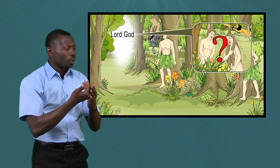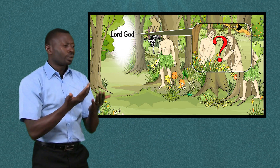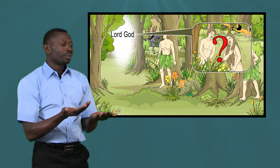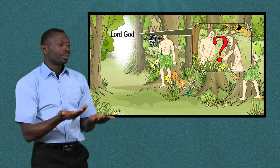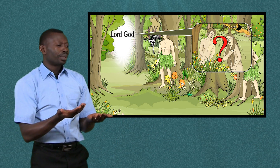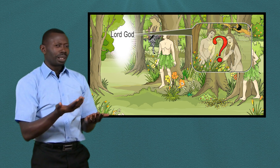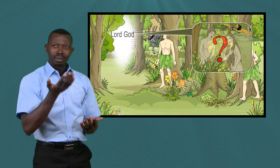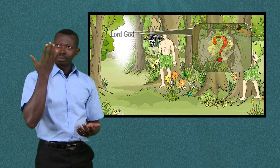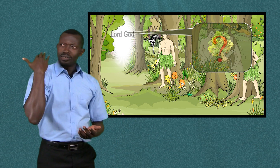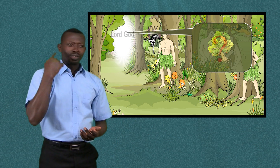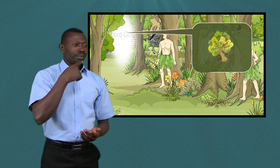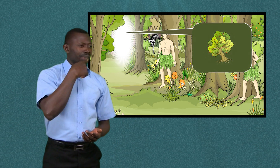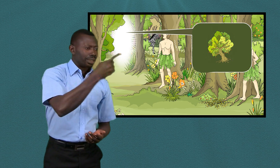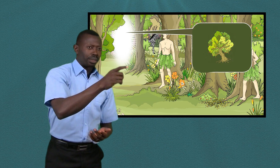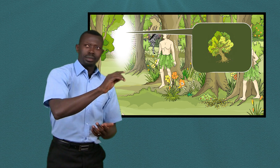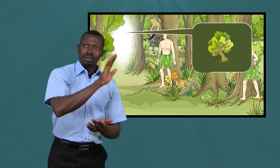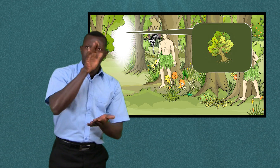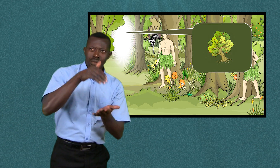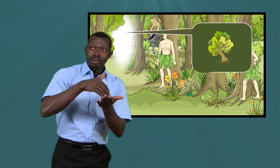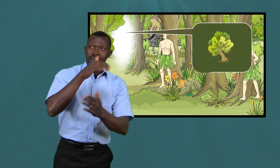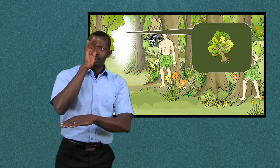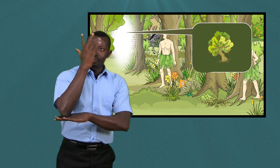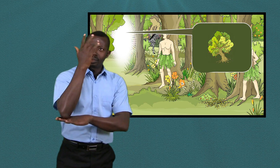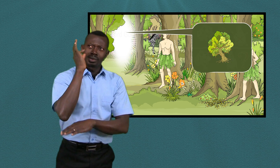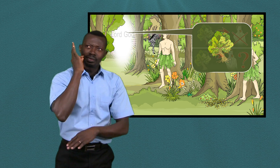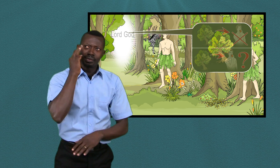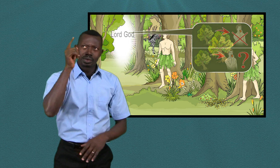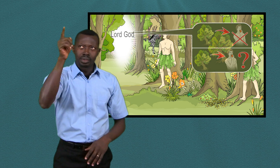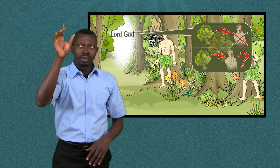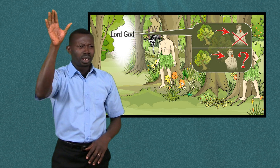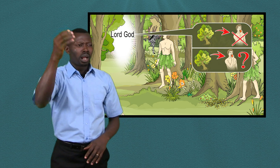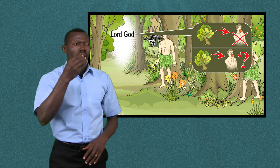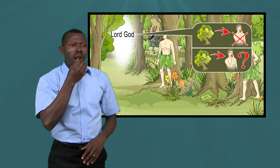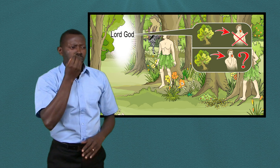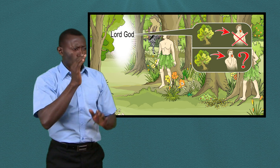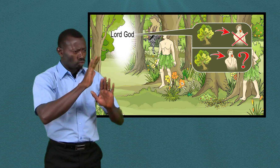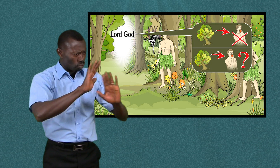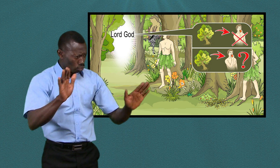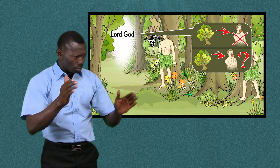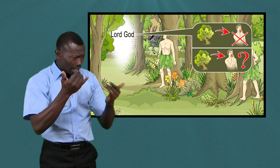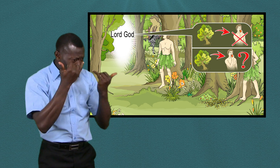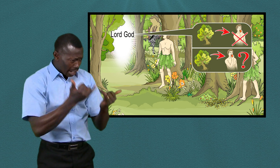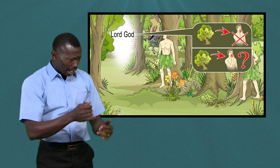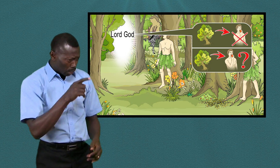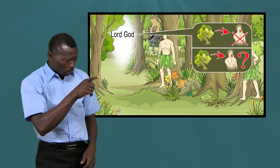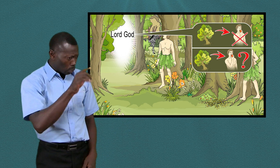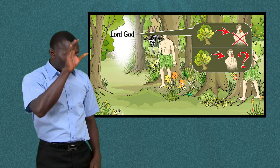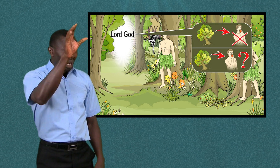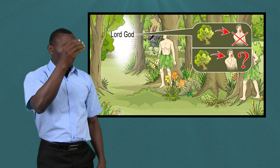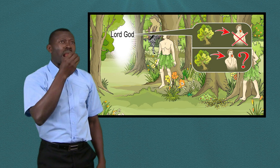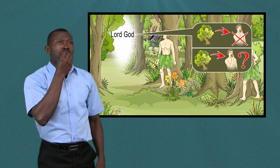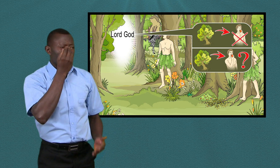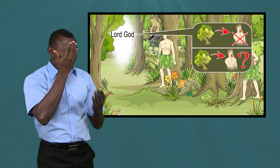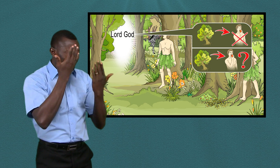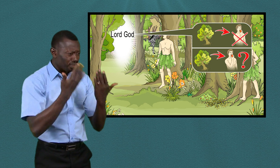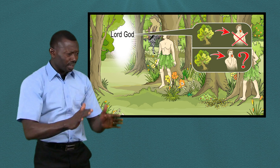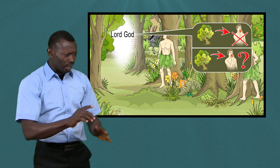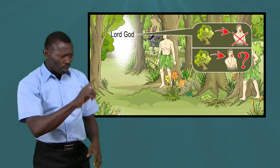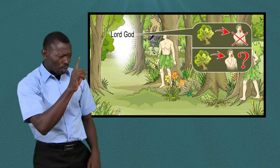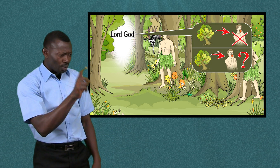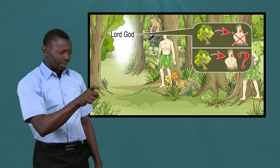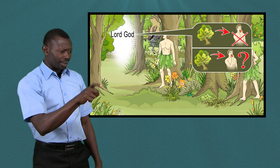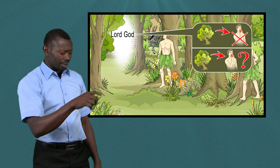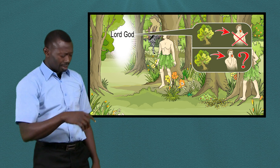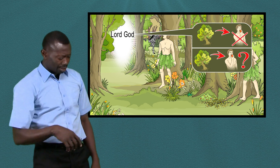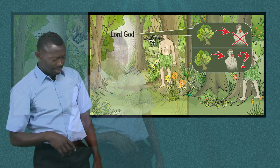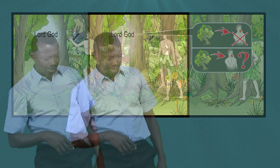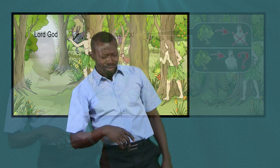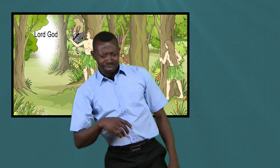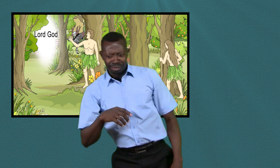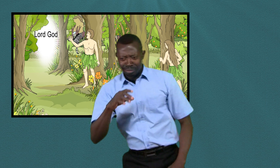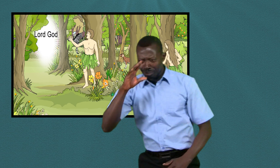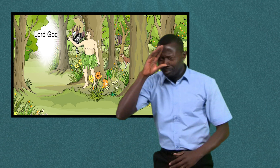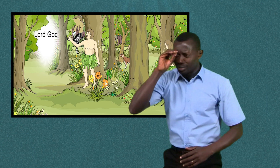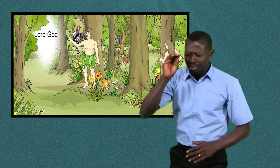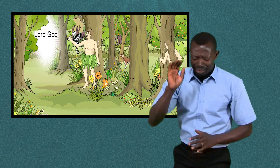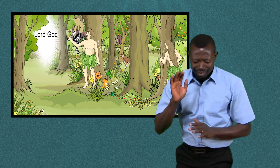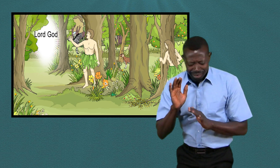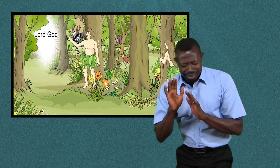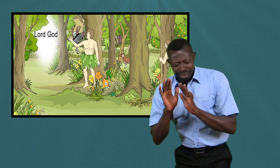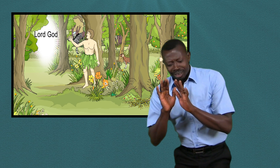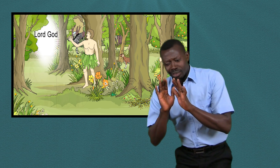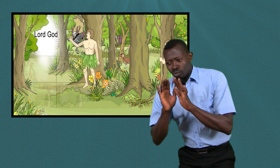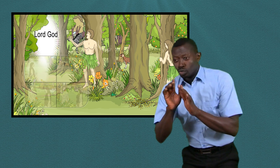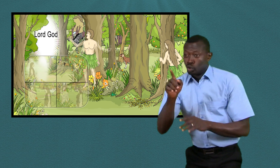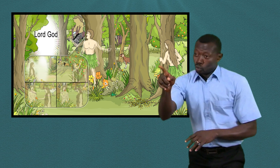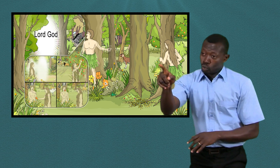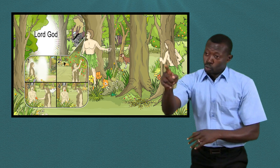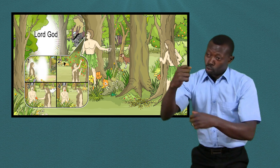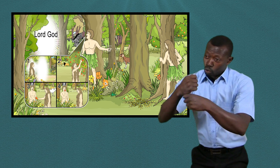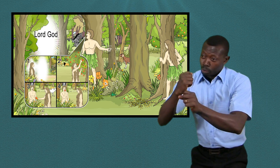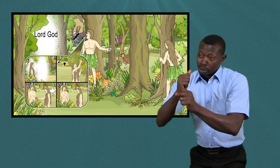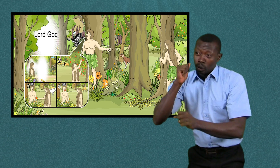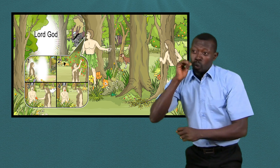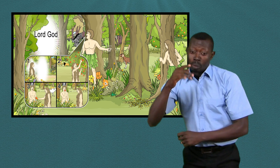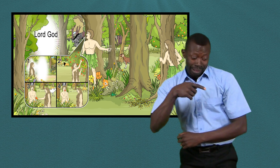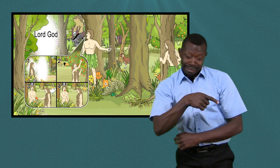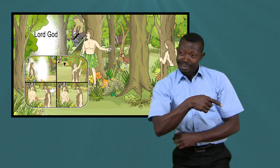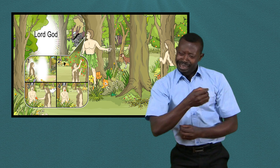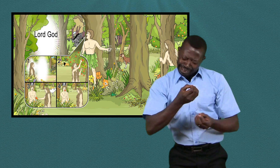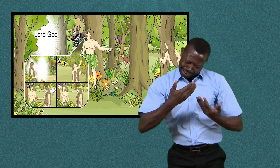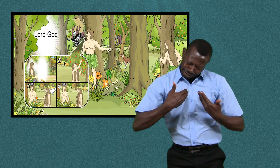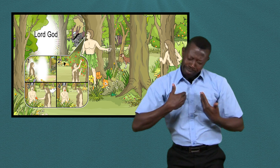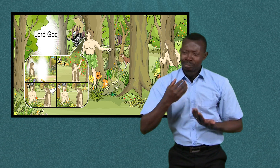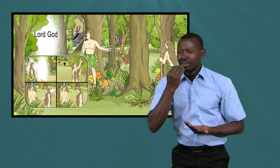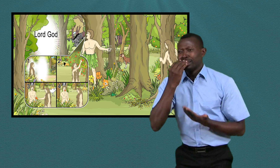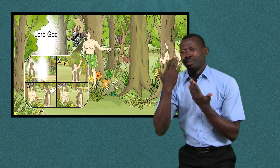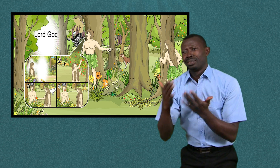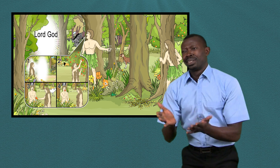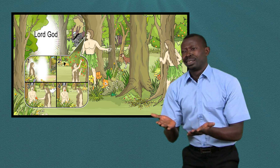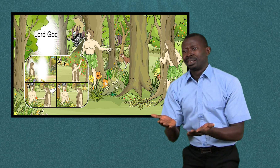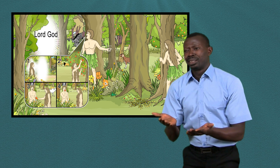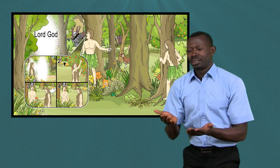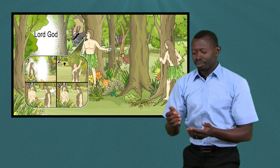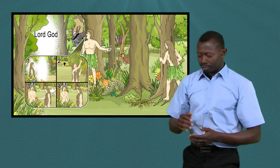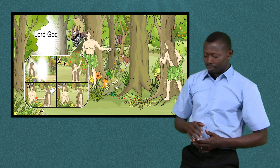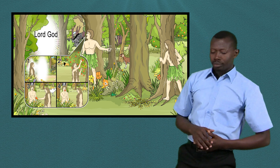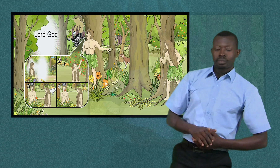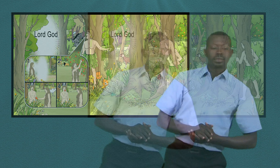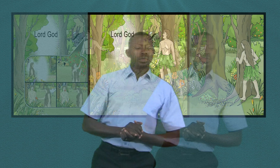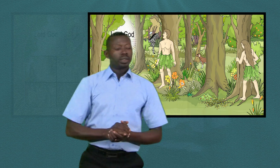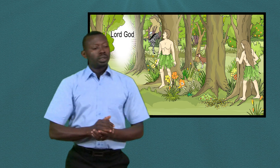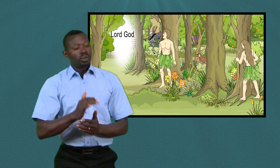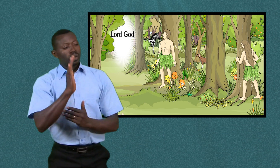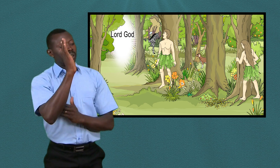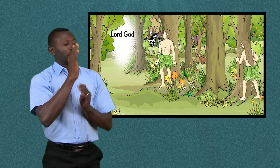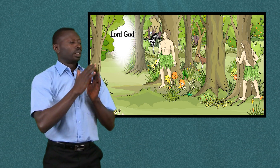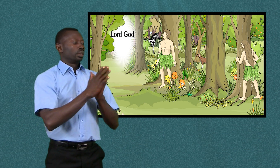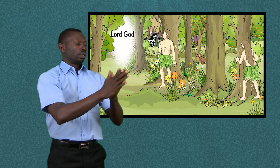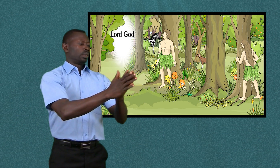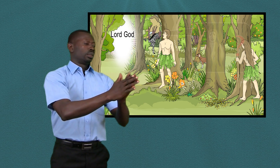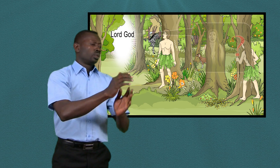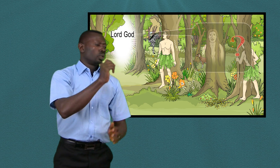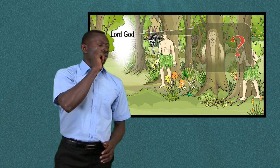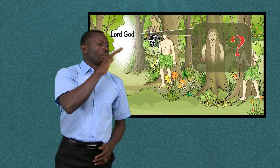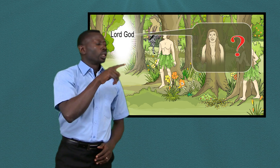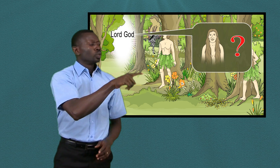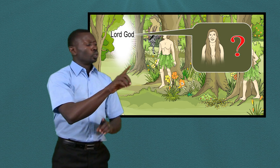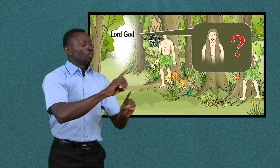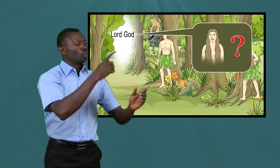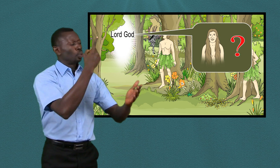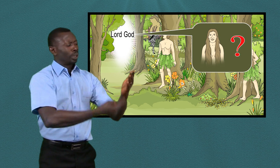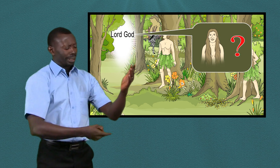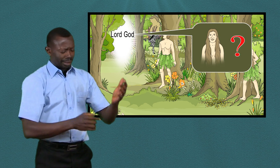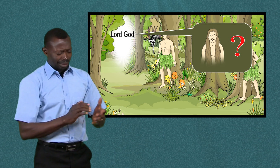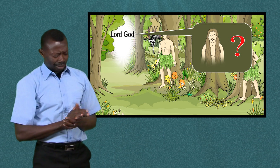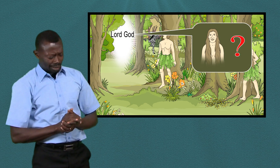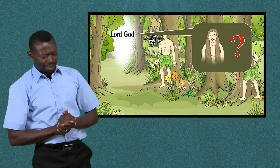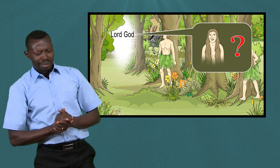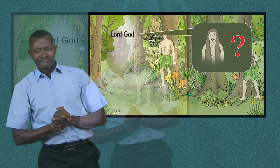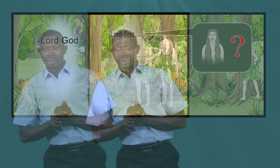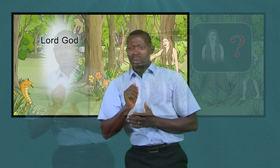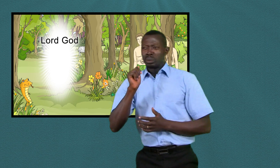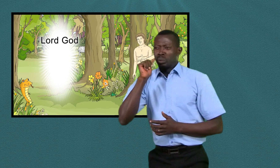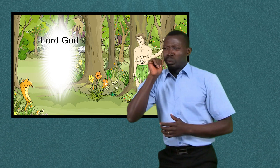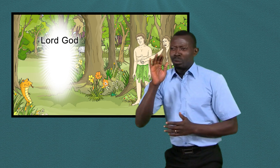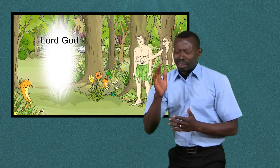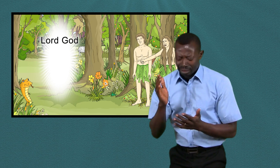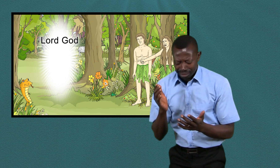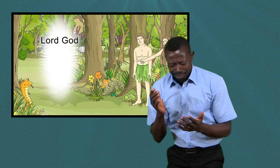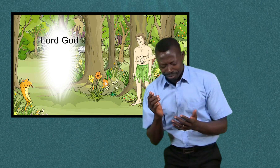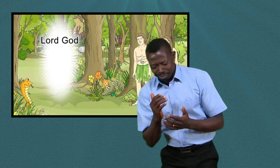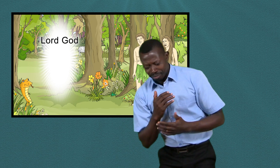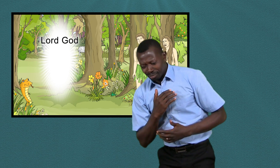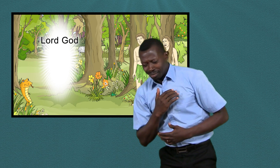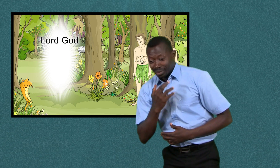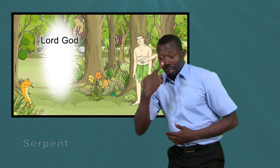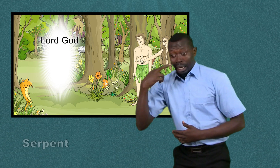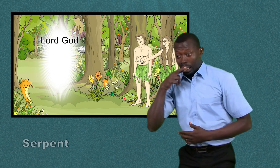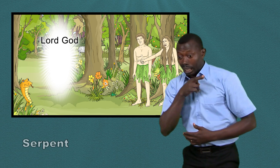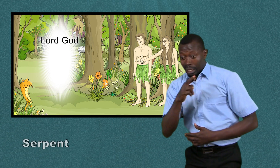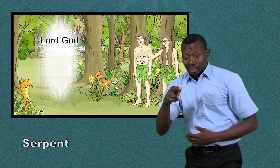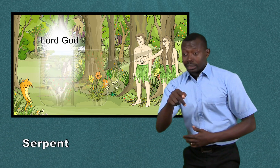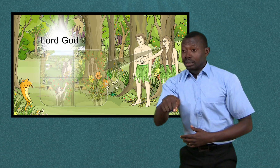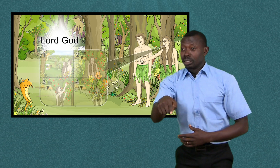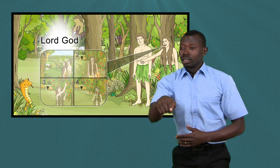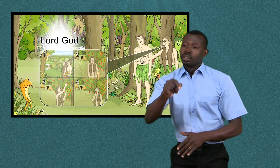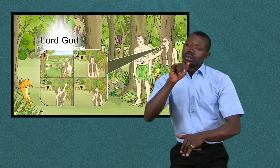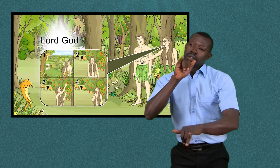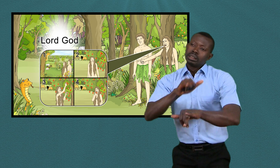“Have you eaten from the tree of which I commanded you not to eat?” And the man answered, “The woman whom You gave me, she gave me fruit from the tree, and I ate it.” Then the LORD God said to the woman, “What is this you have done?”